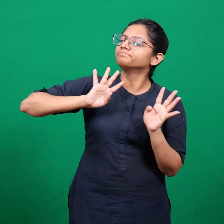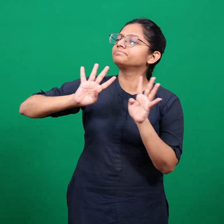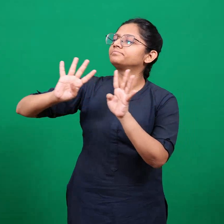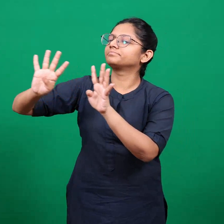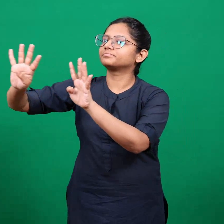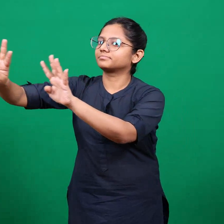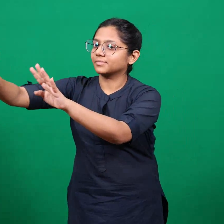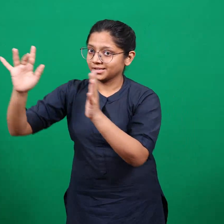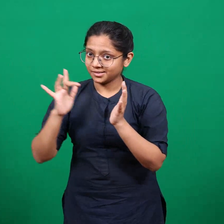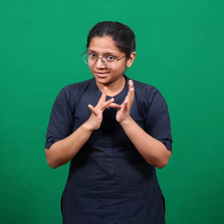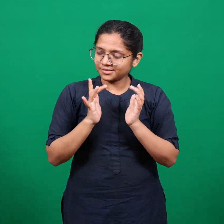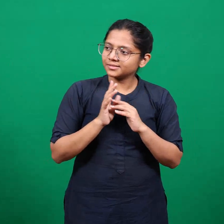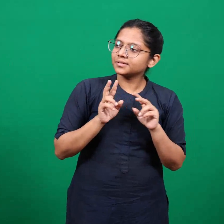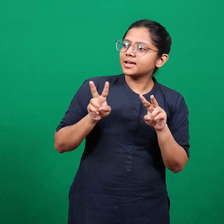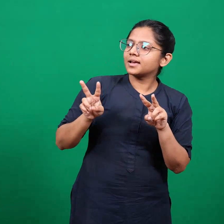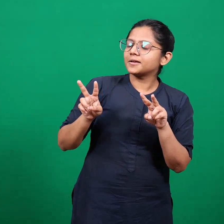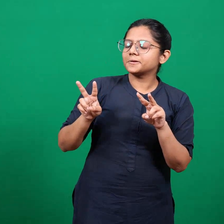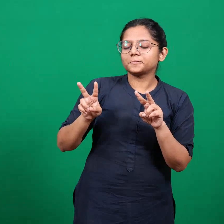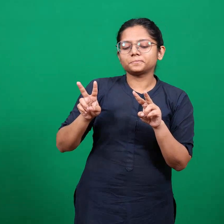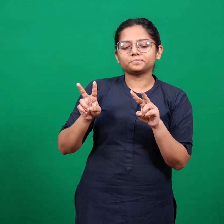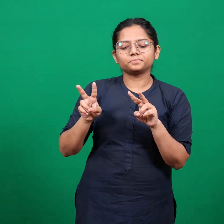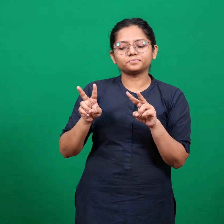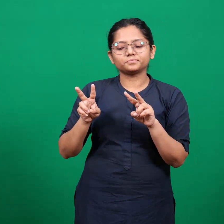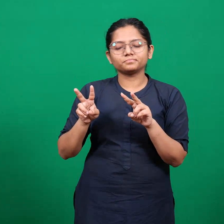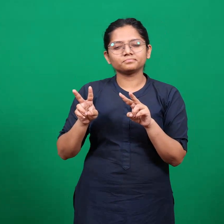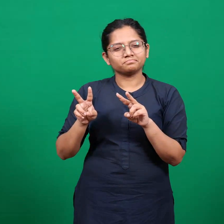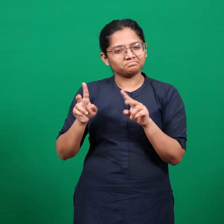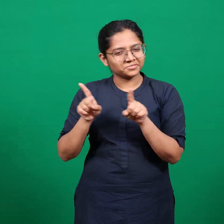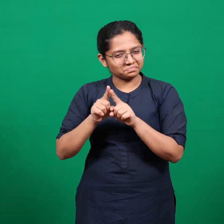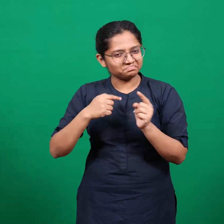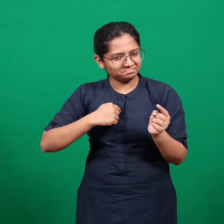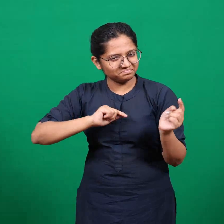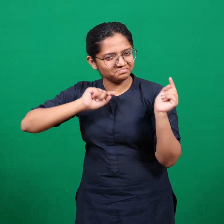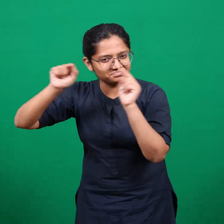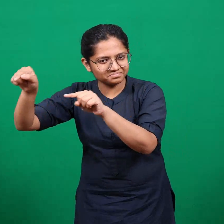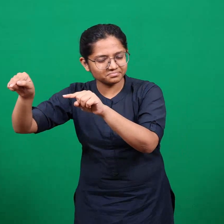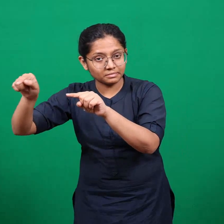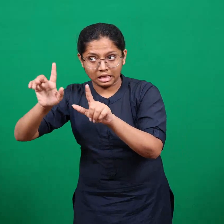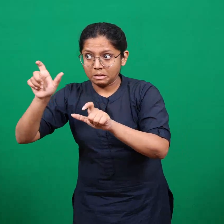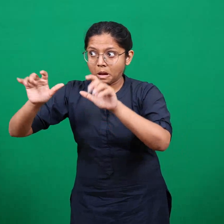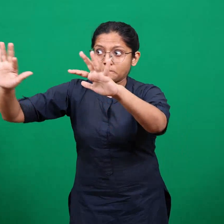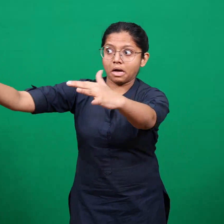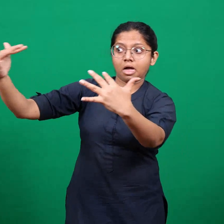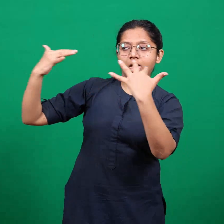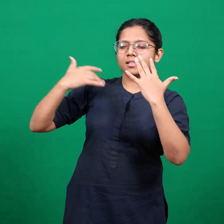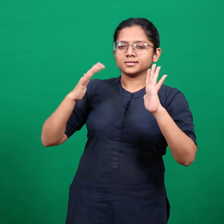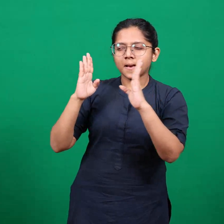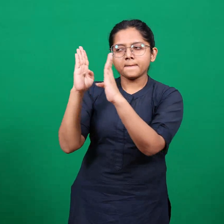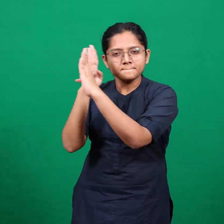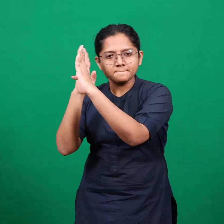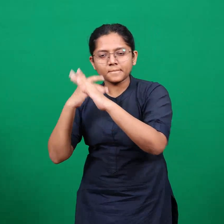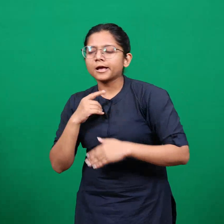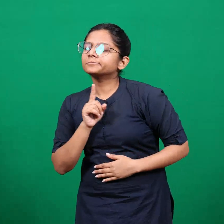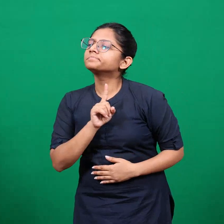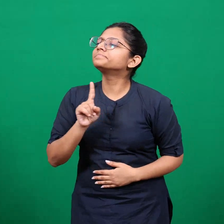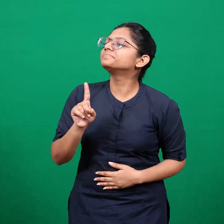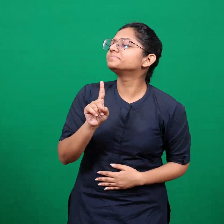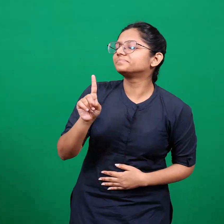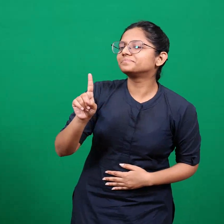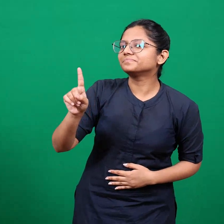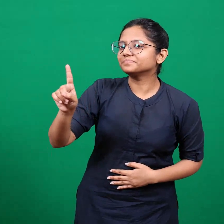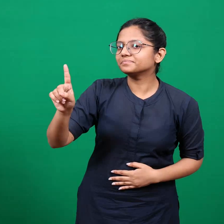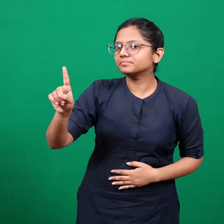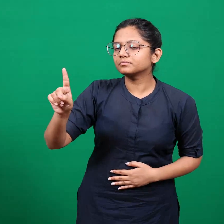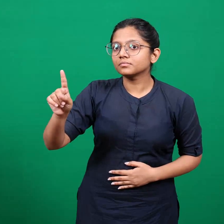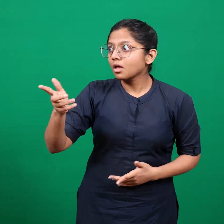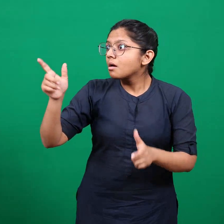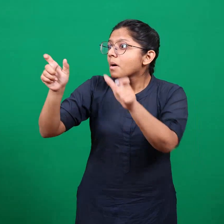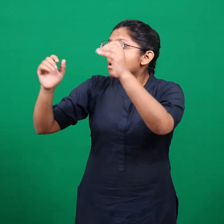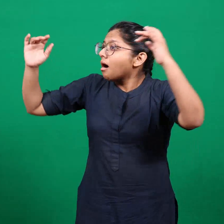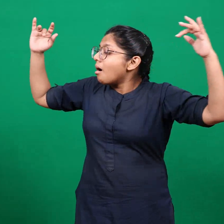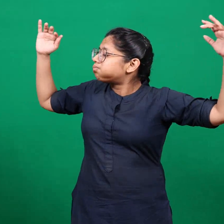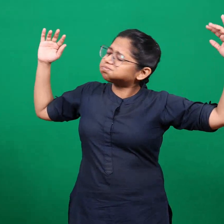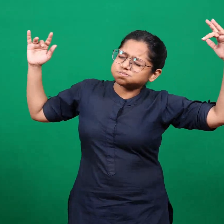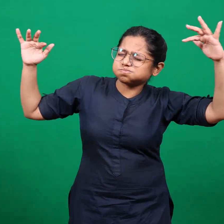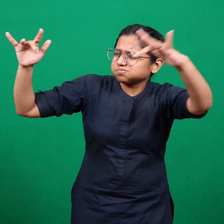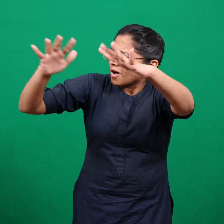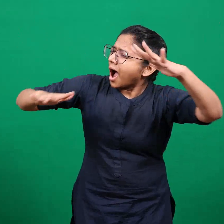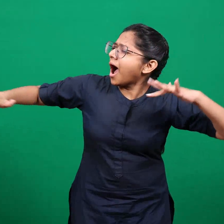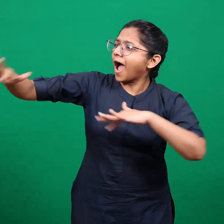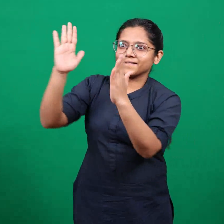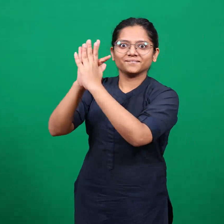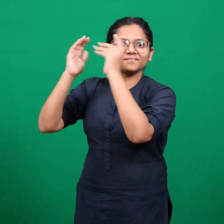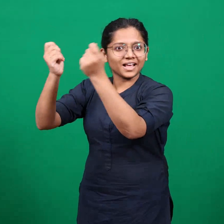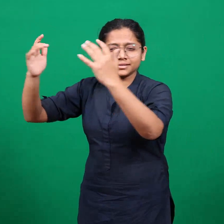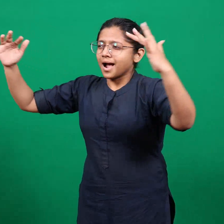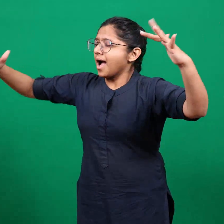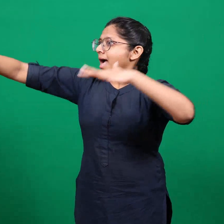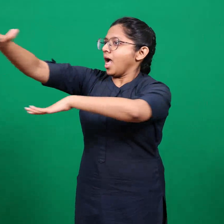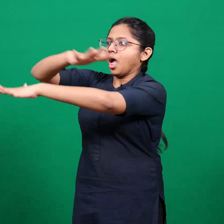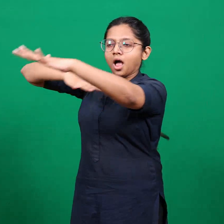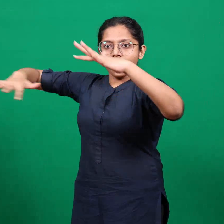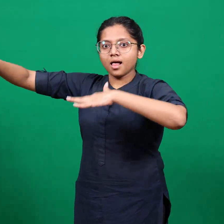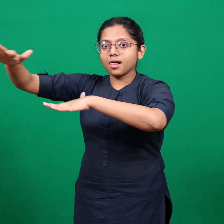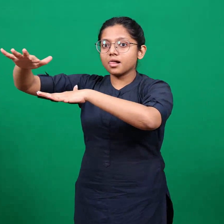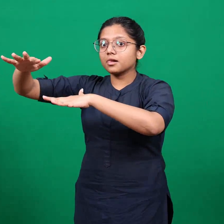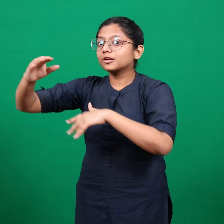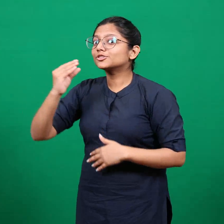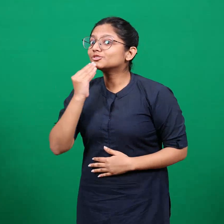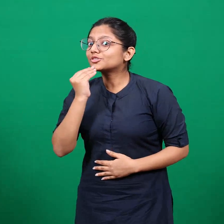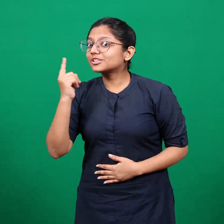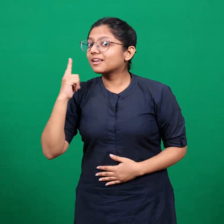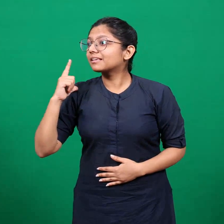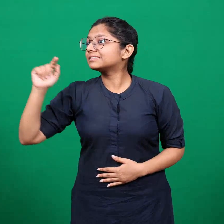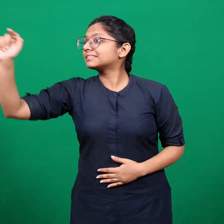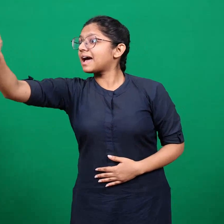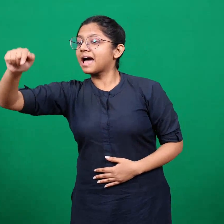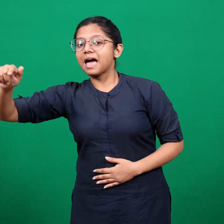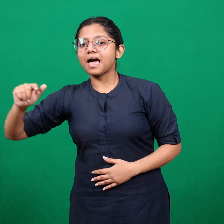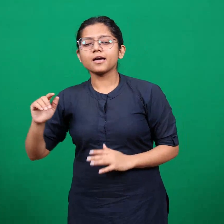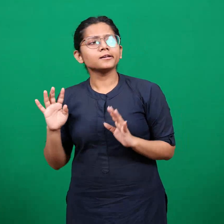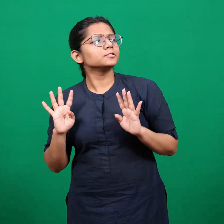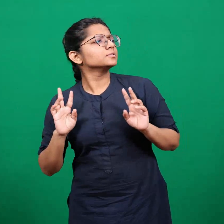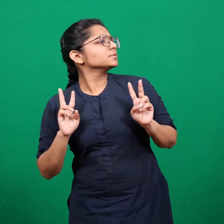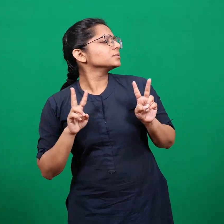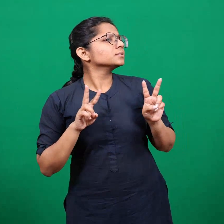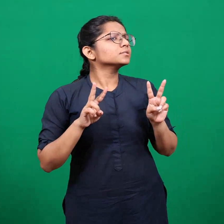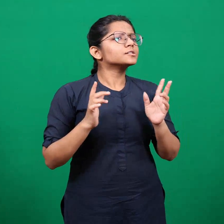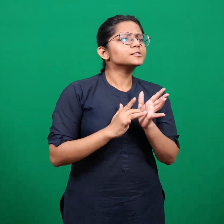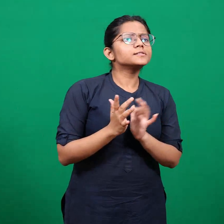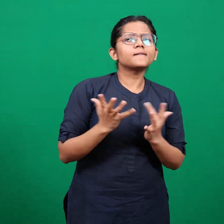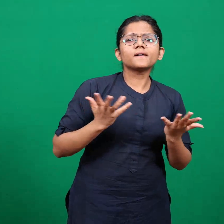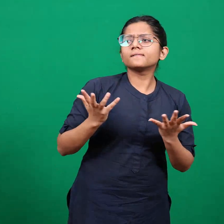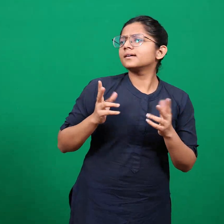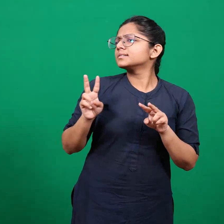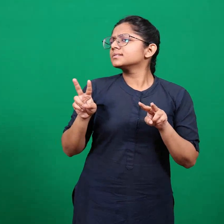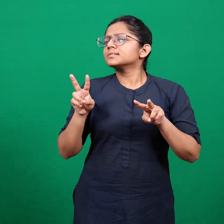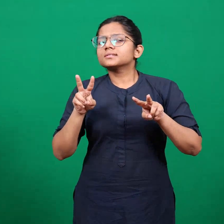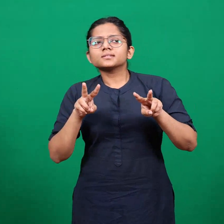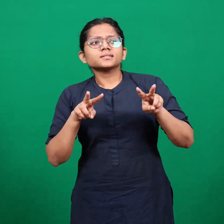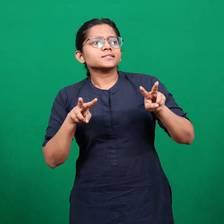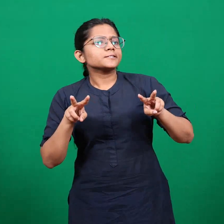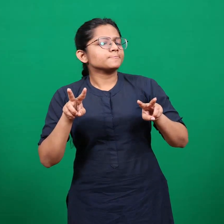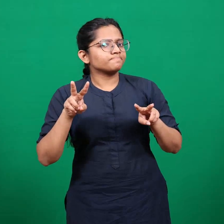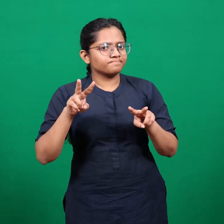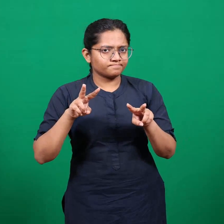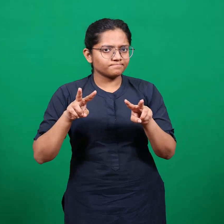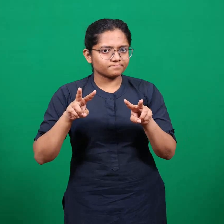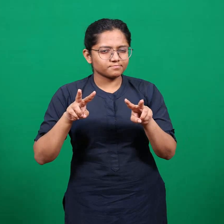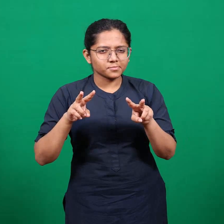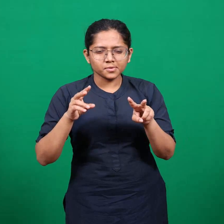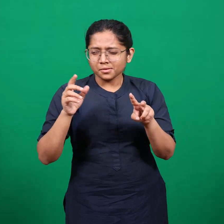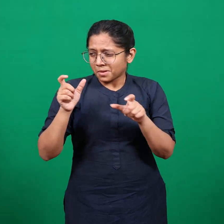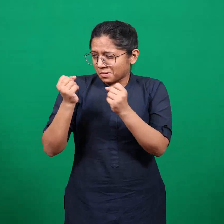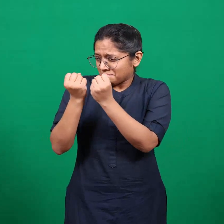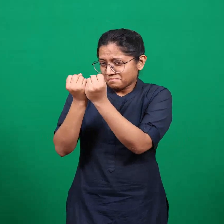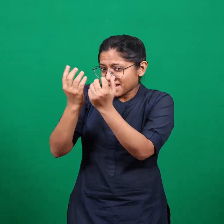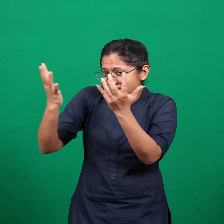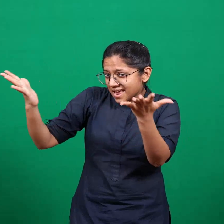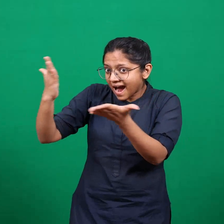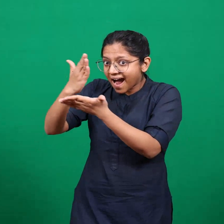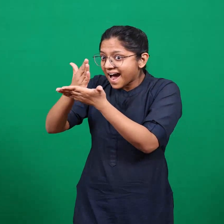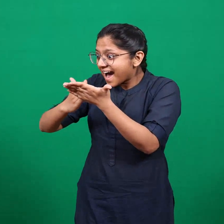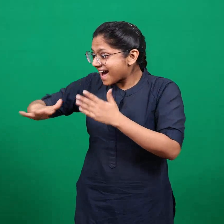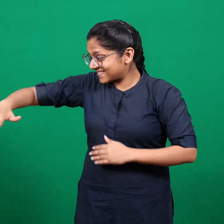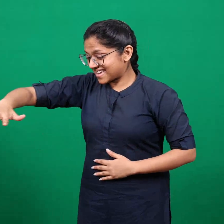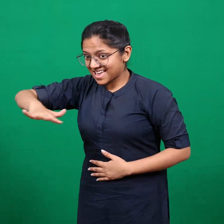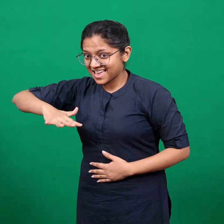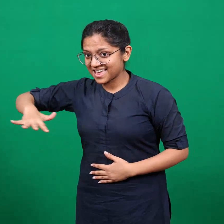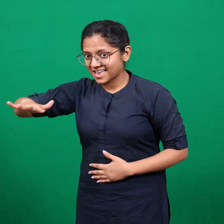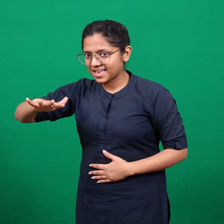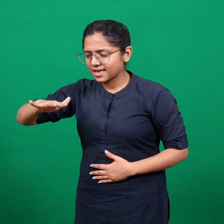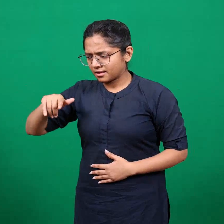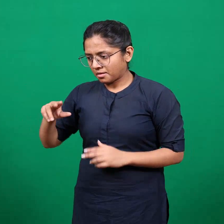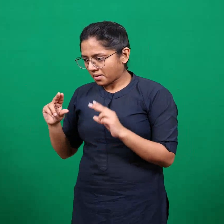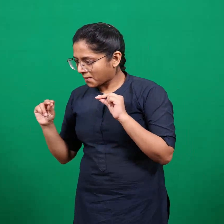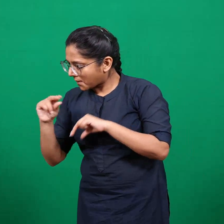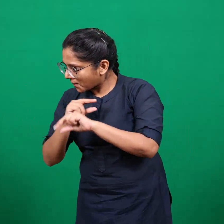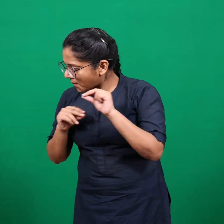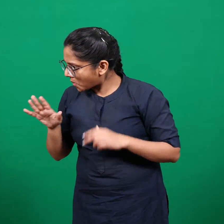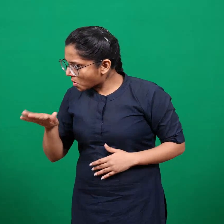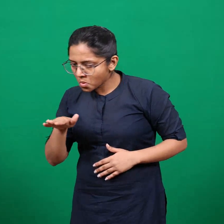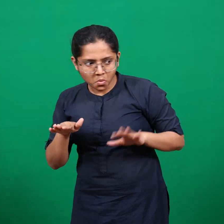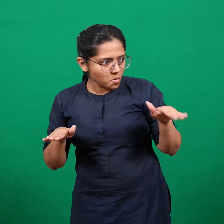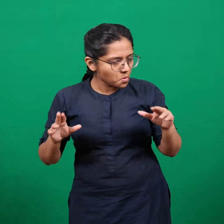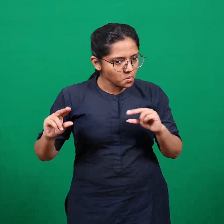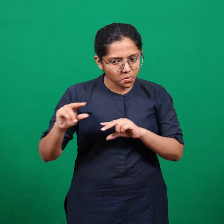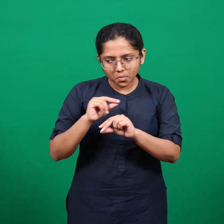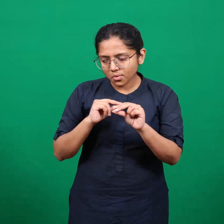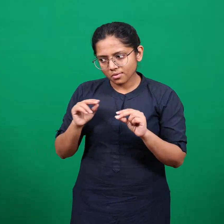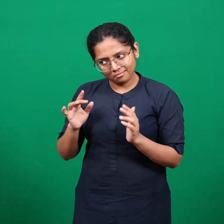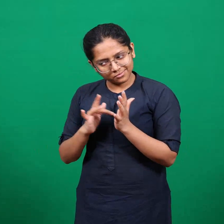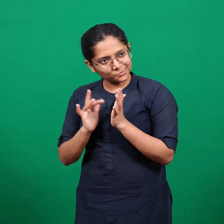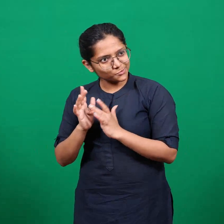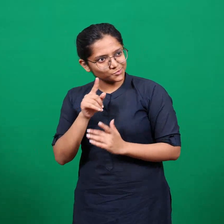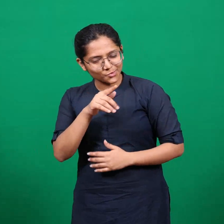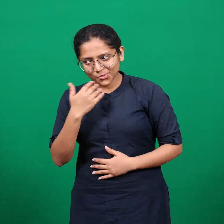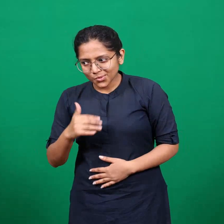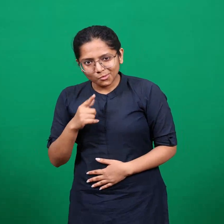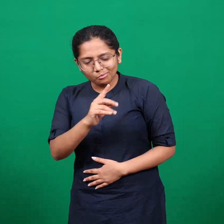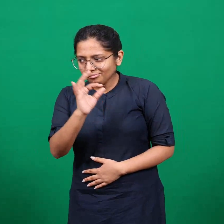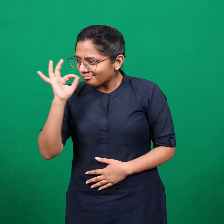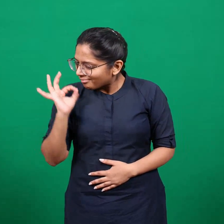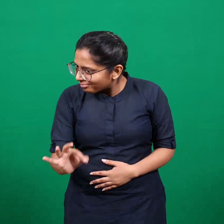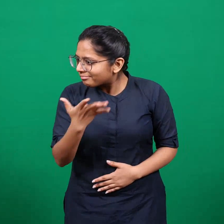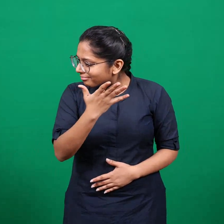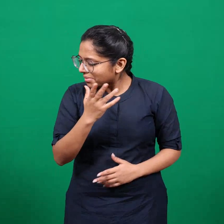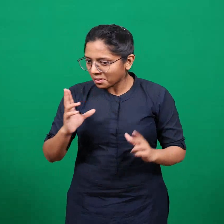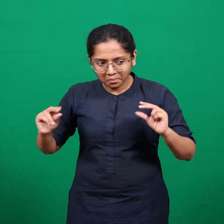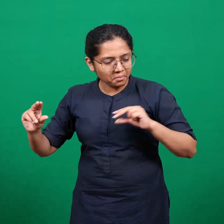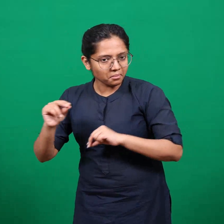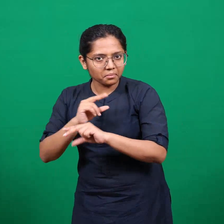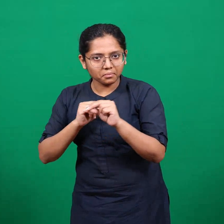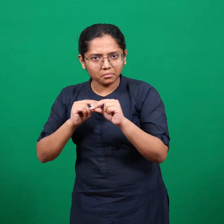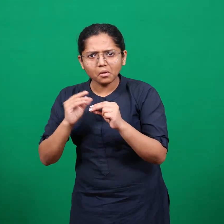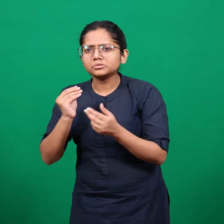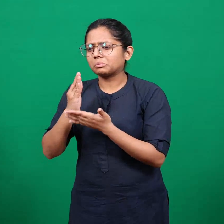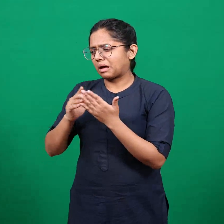But after His brothers had gone up to the feast, He also went- not publicly, but in secret. So the Jews were looking for Him at the feast and asking, "Where is He?"